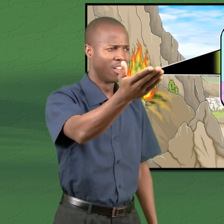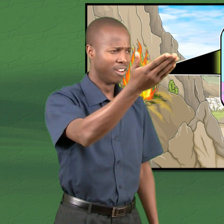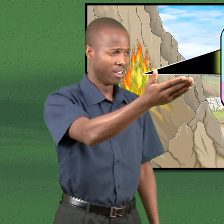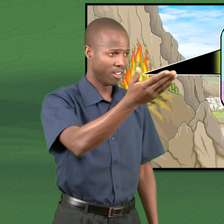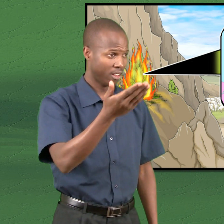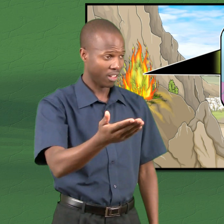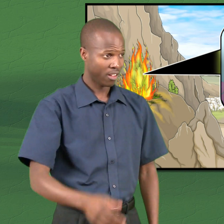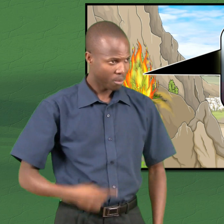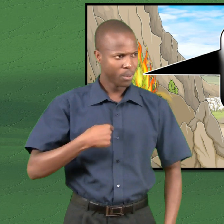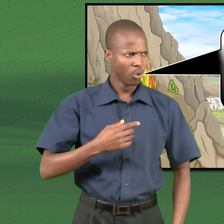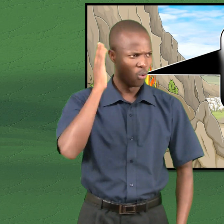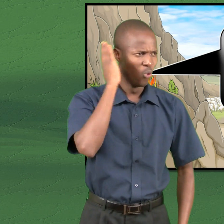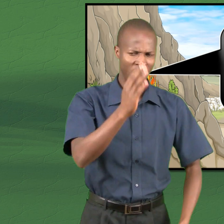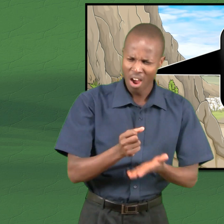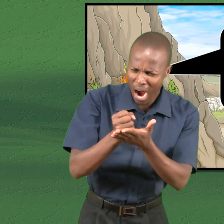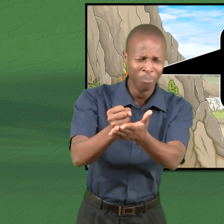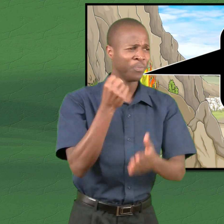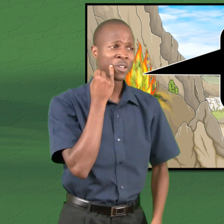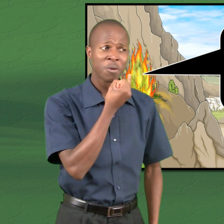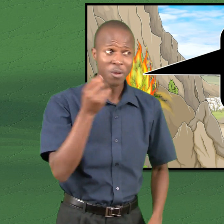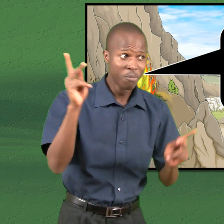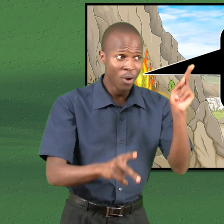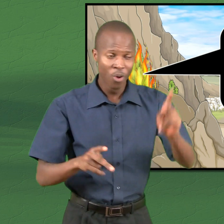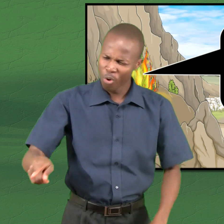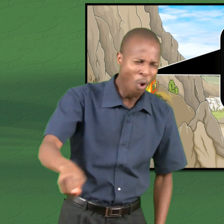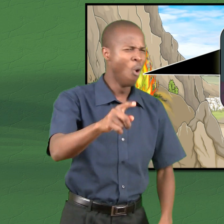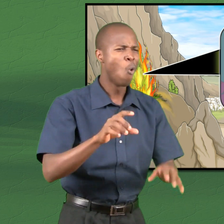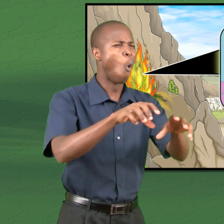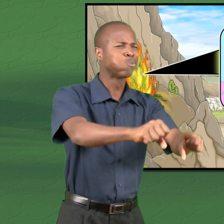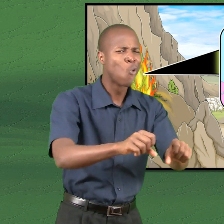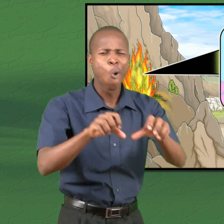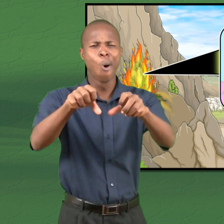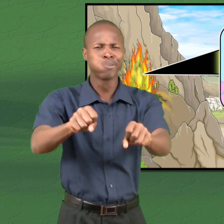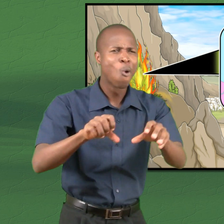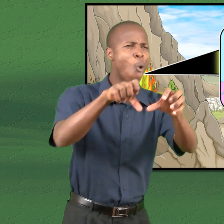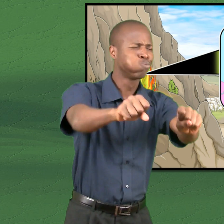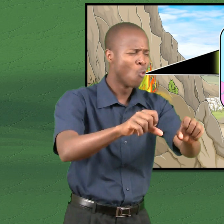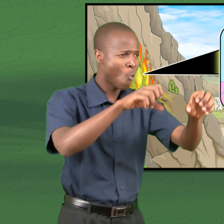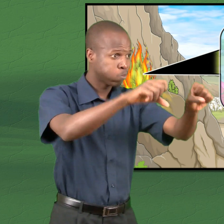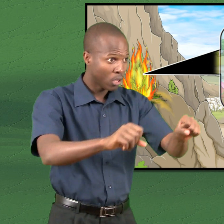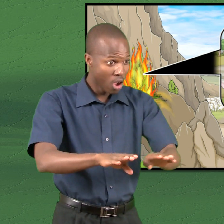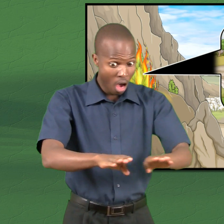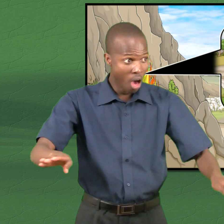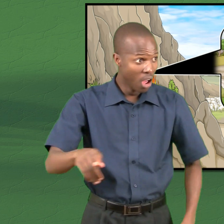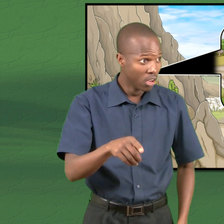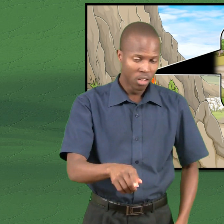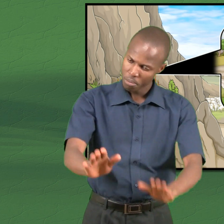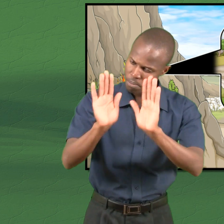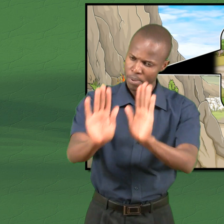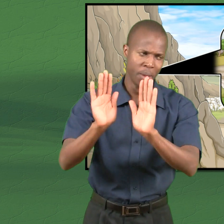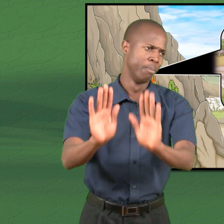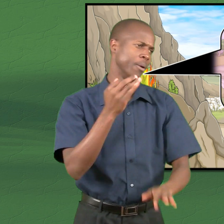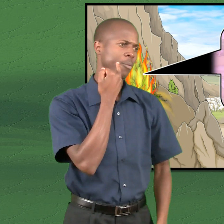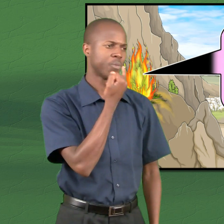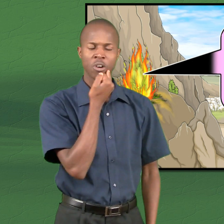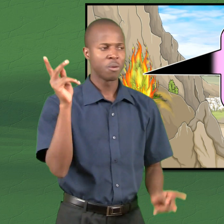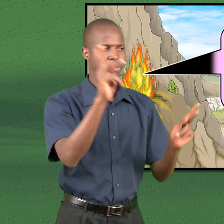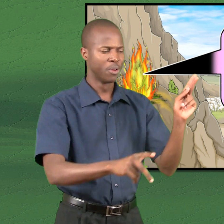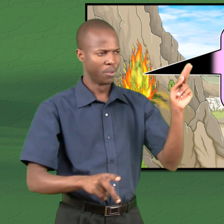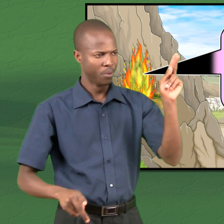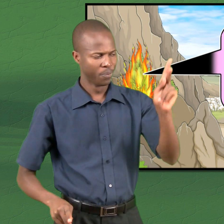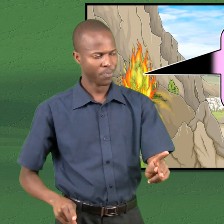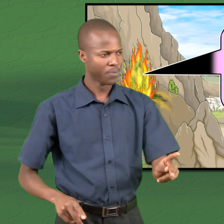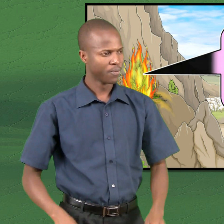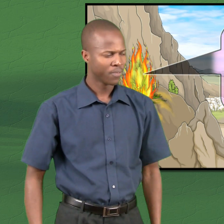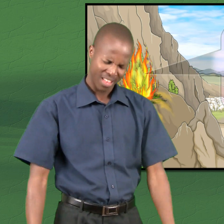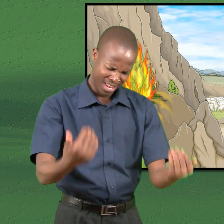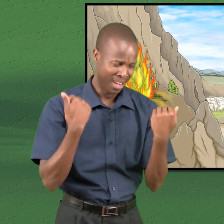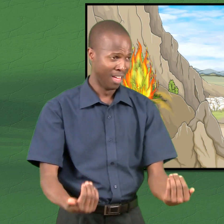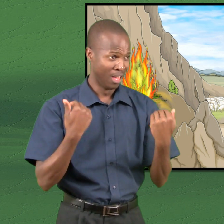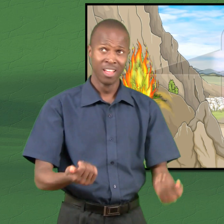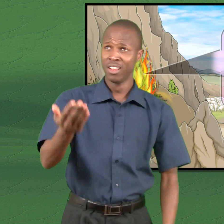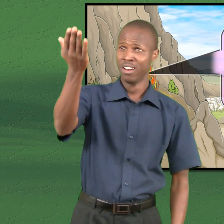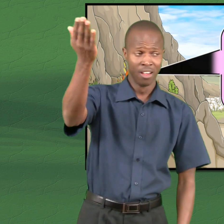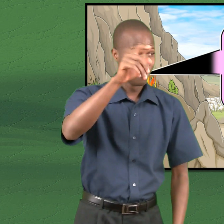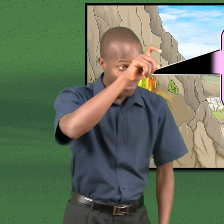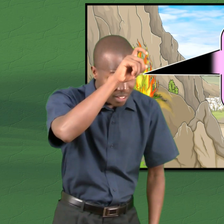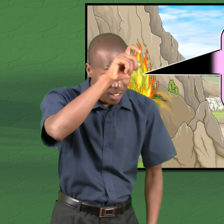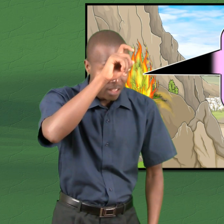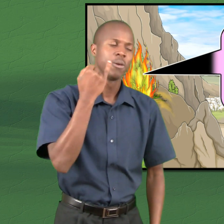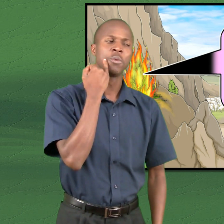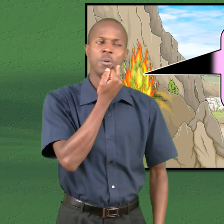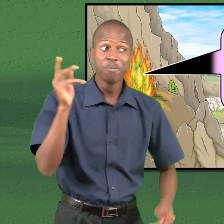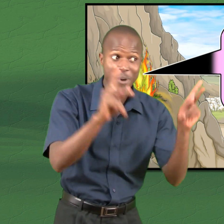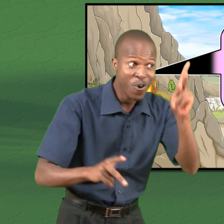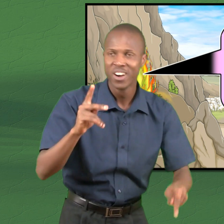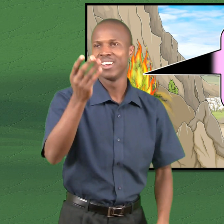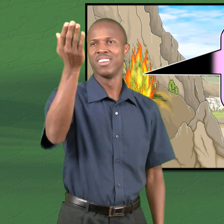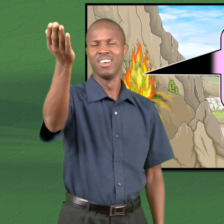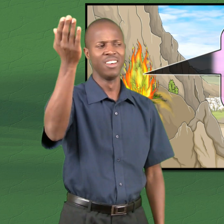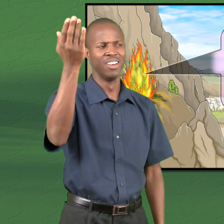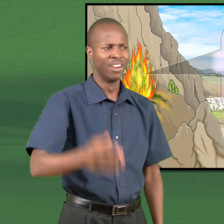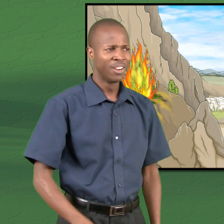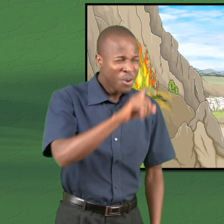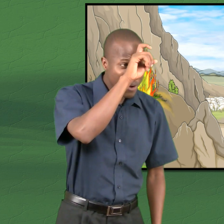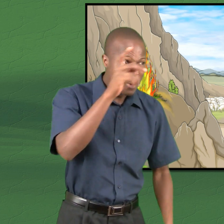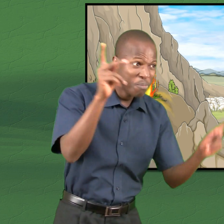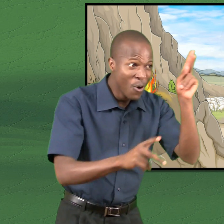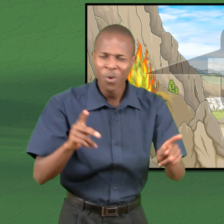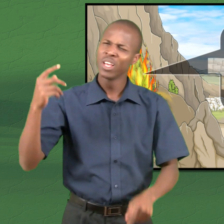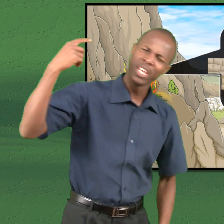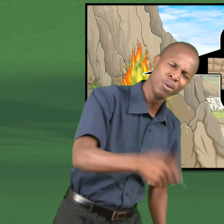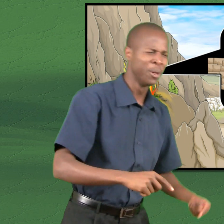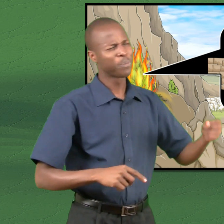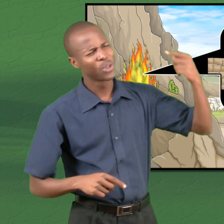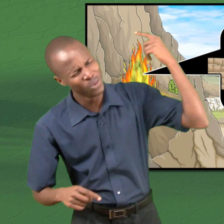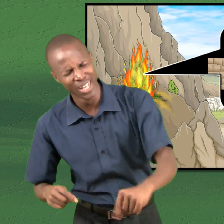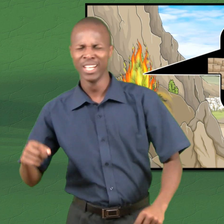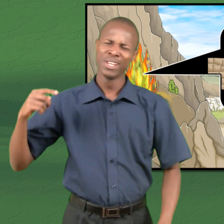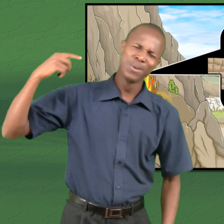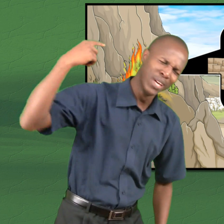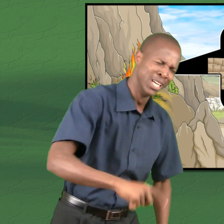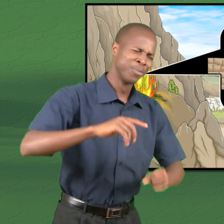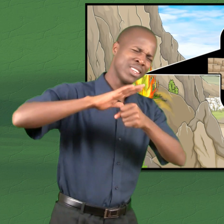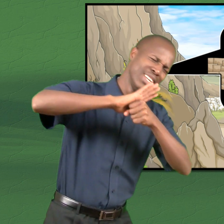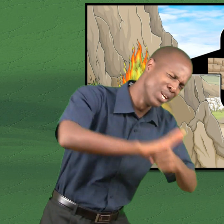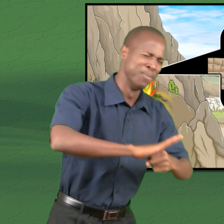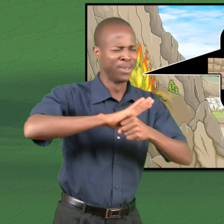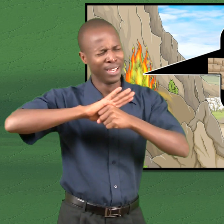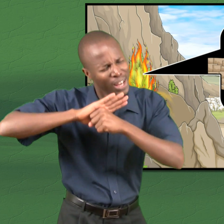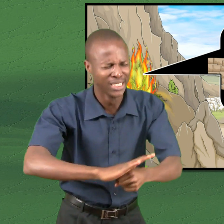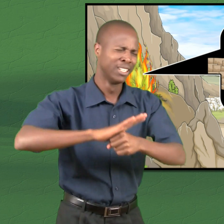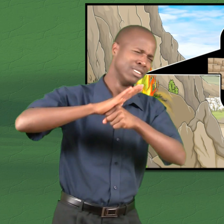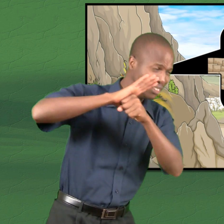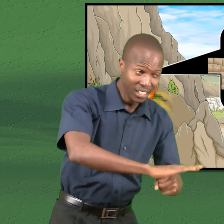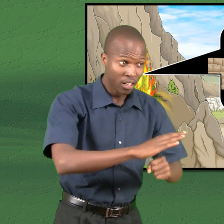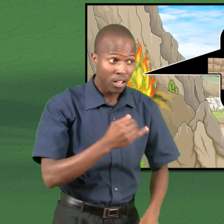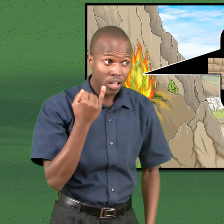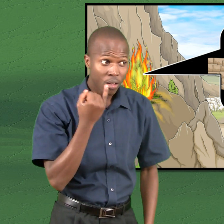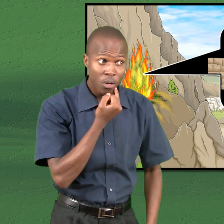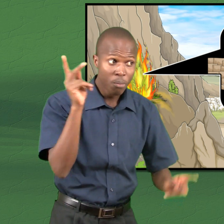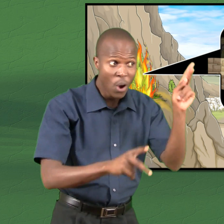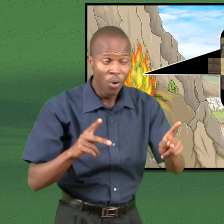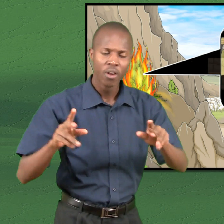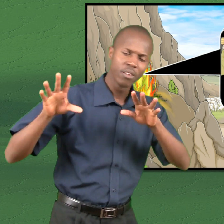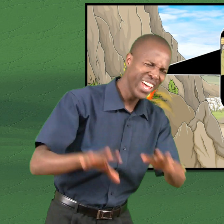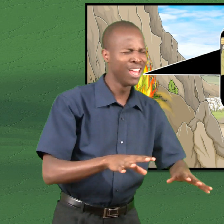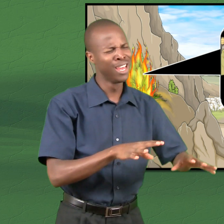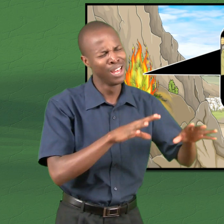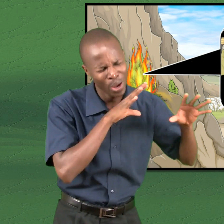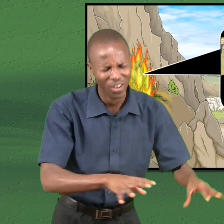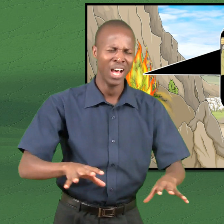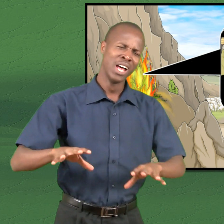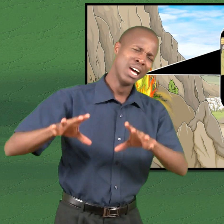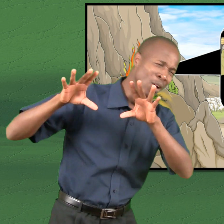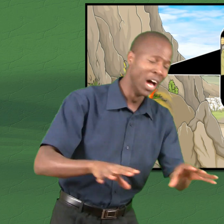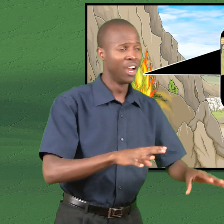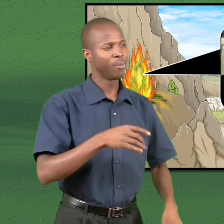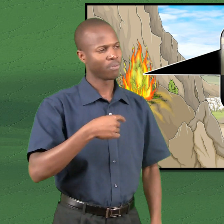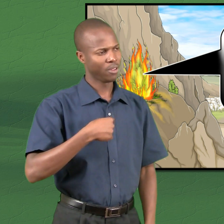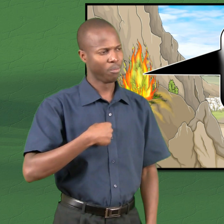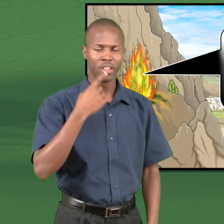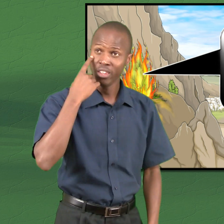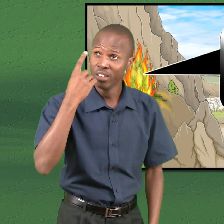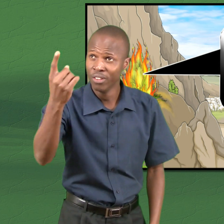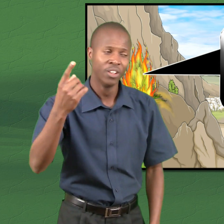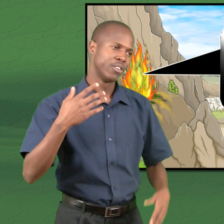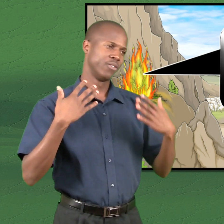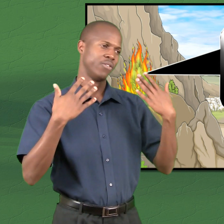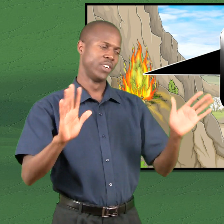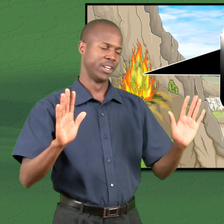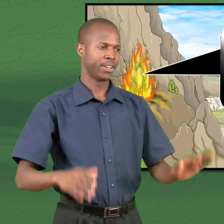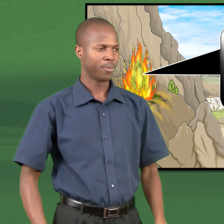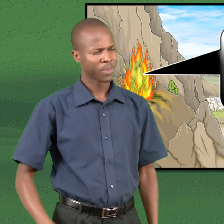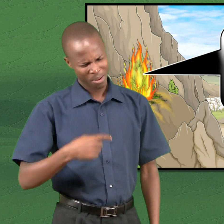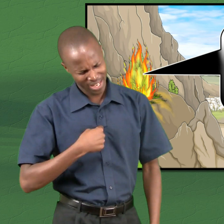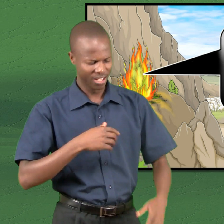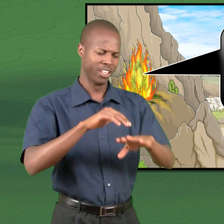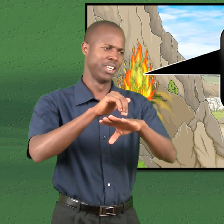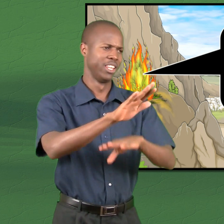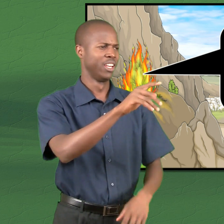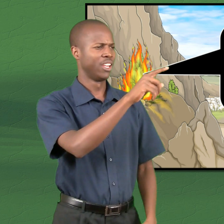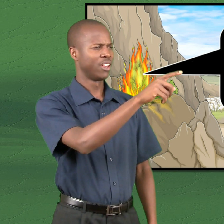And now the cry of the Israelites has reached Me, and I have seen how severely the Egyptians are oppressing them.